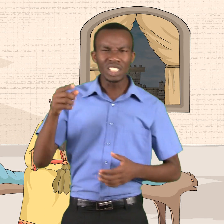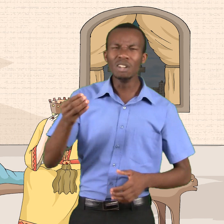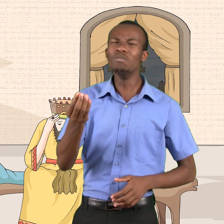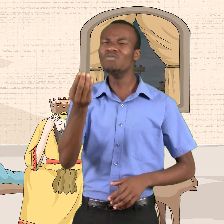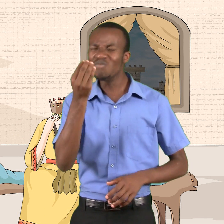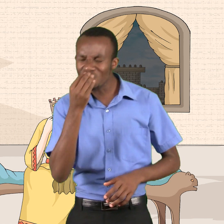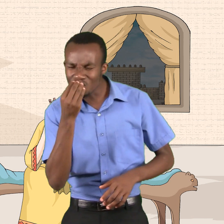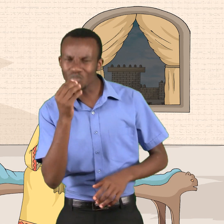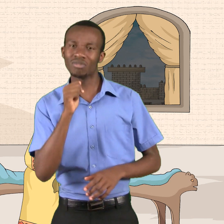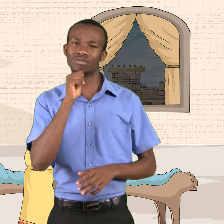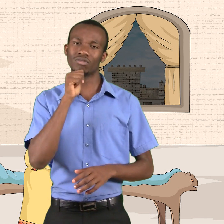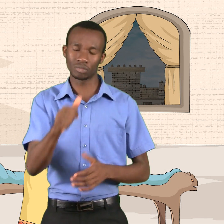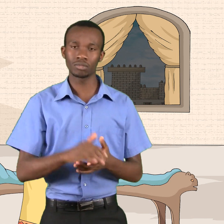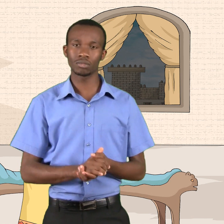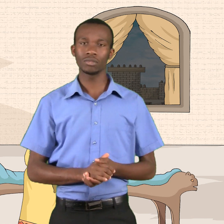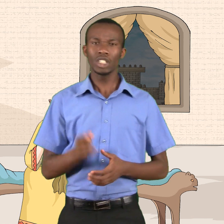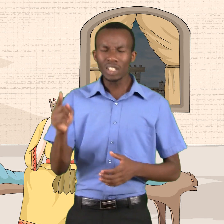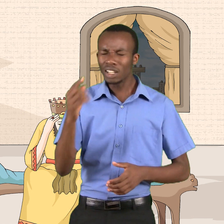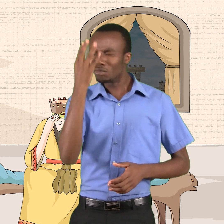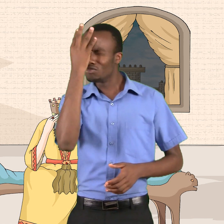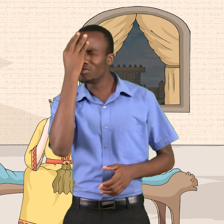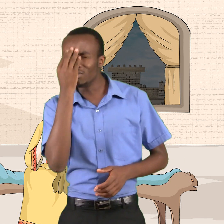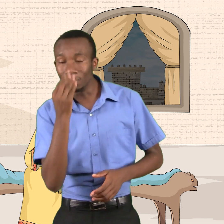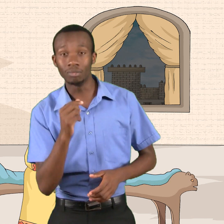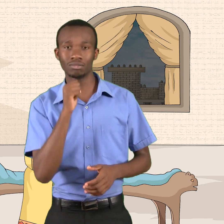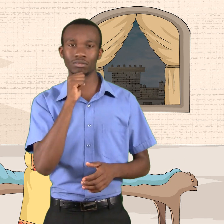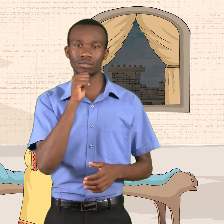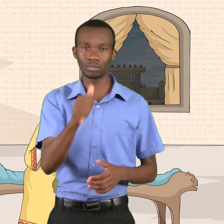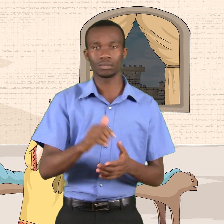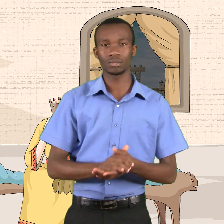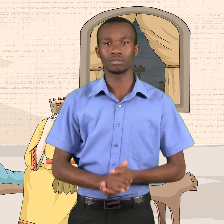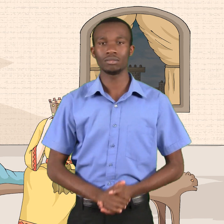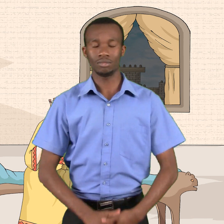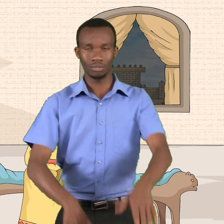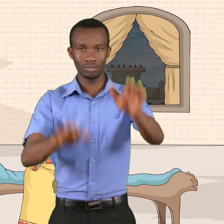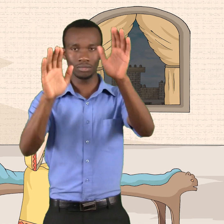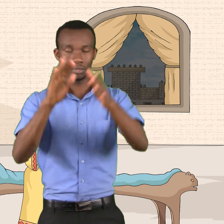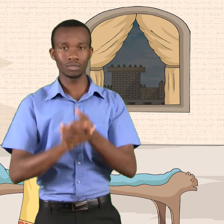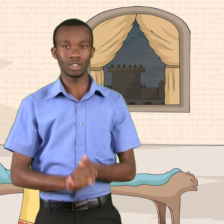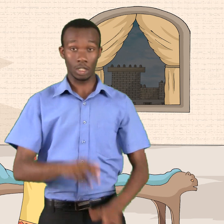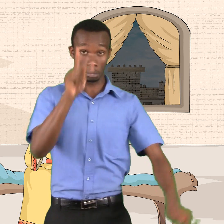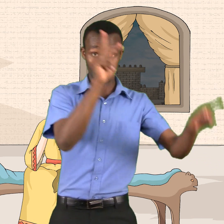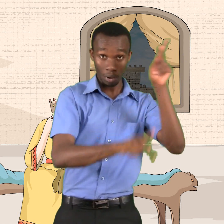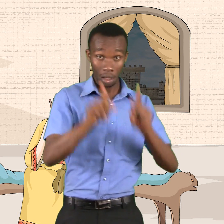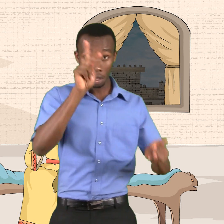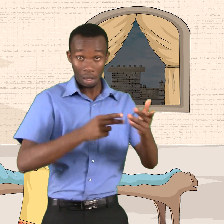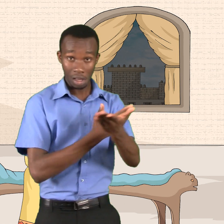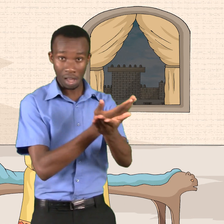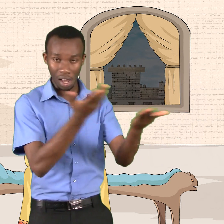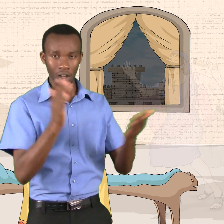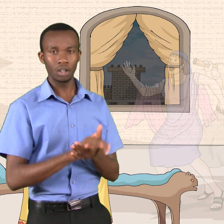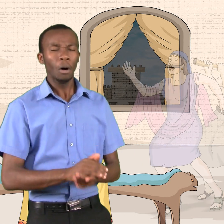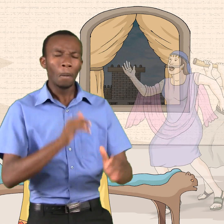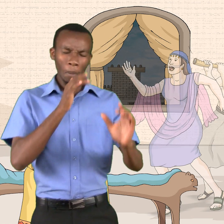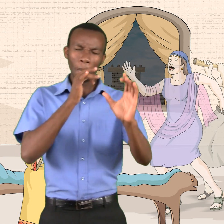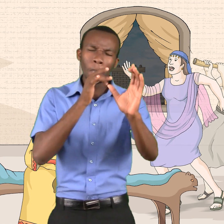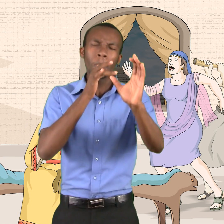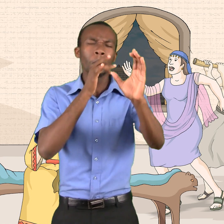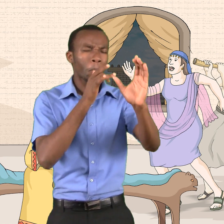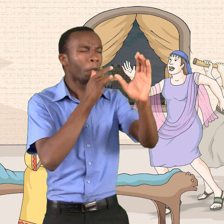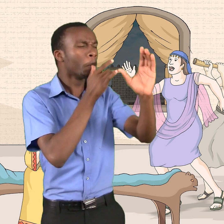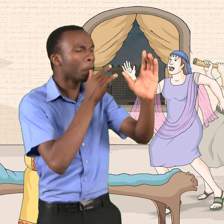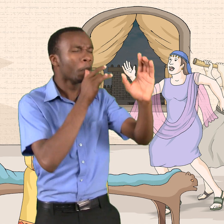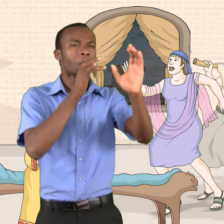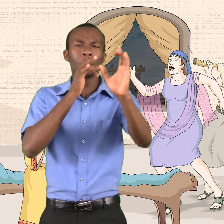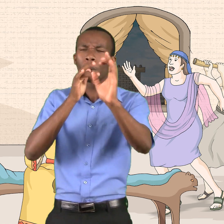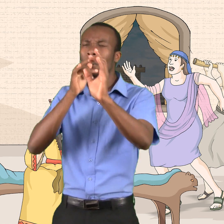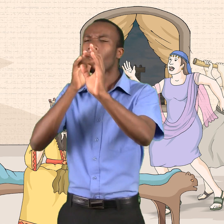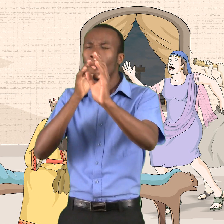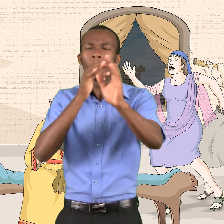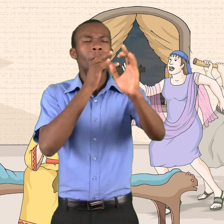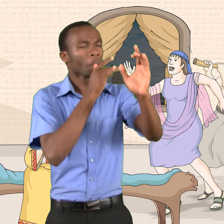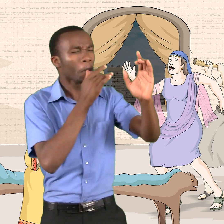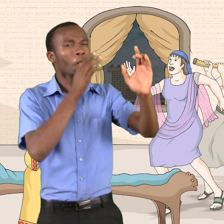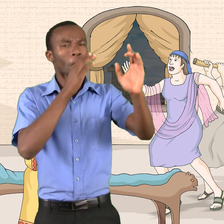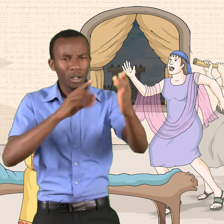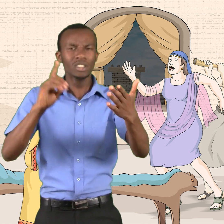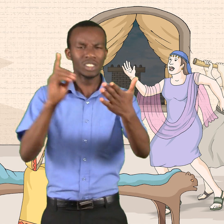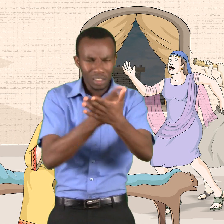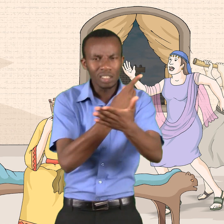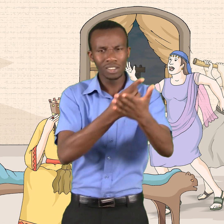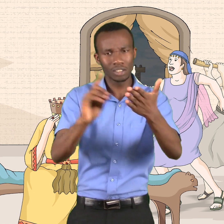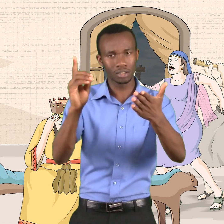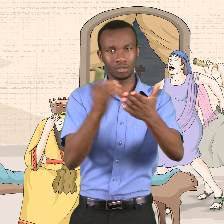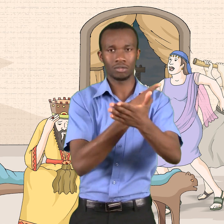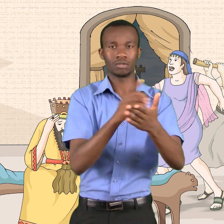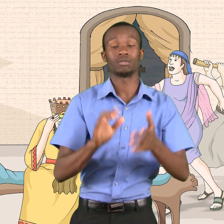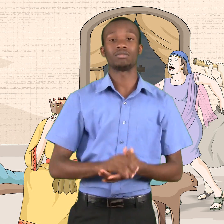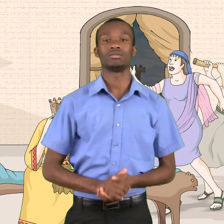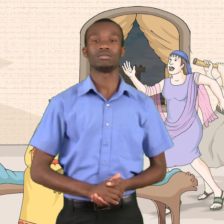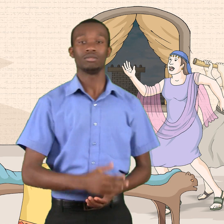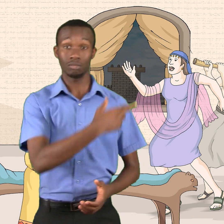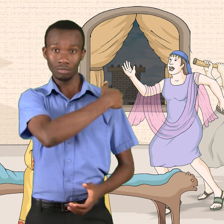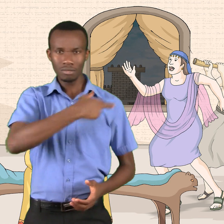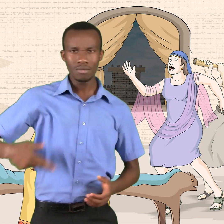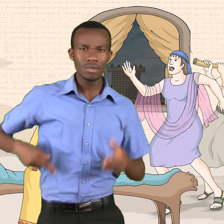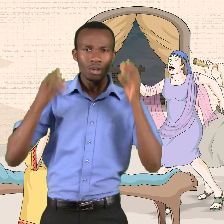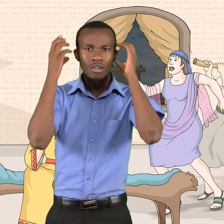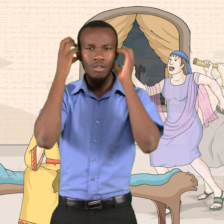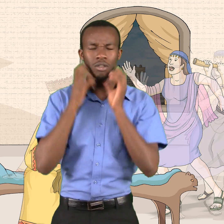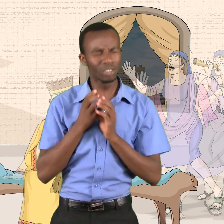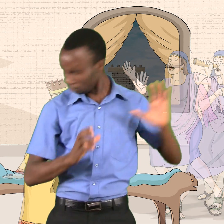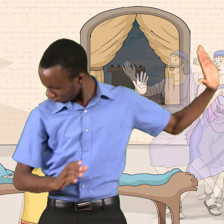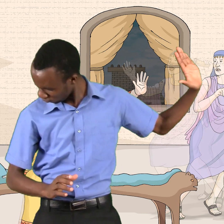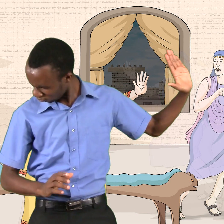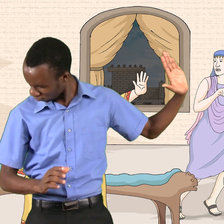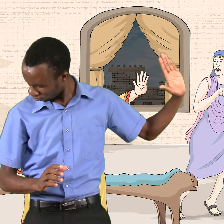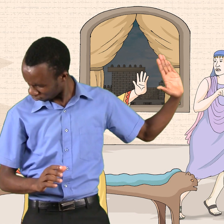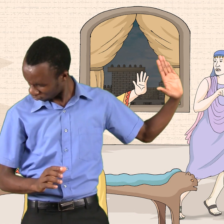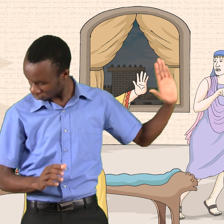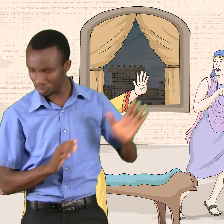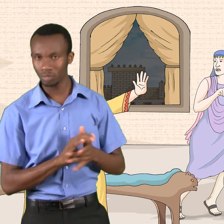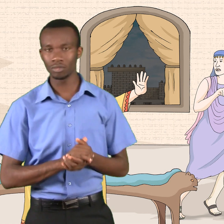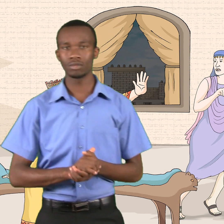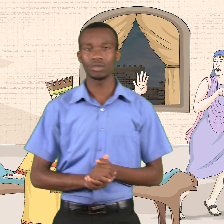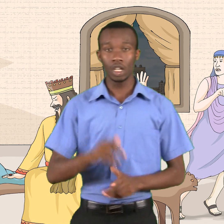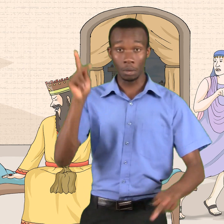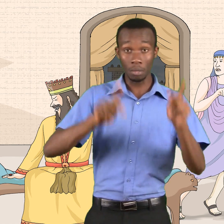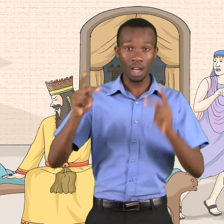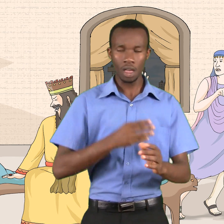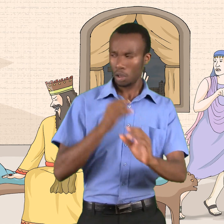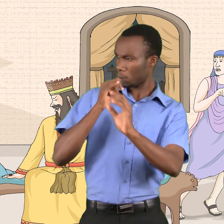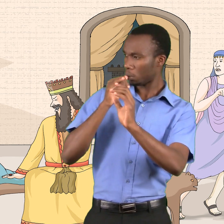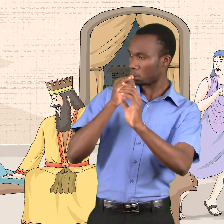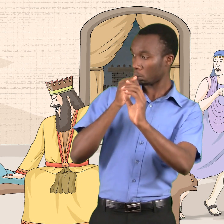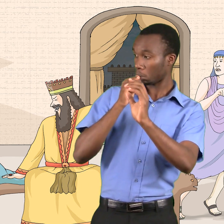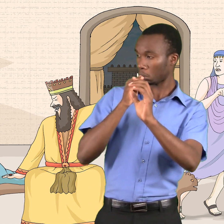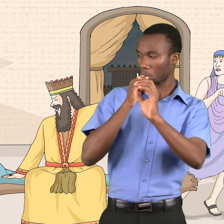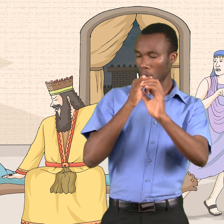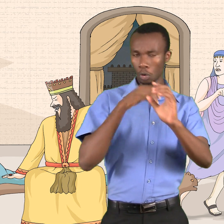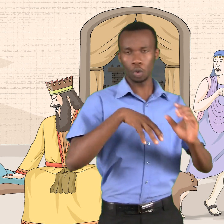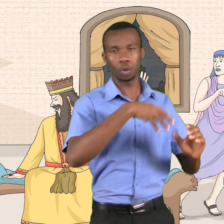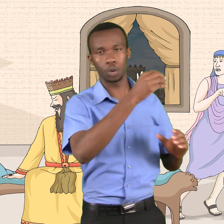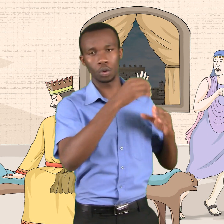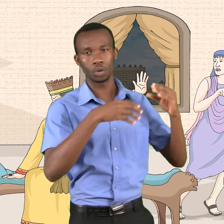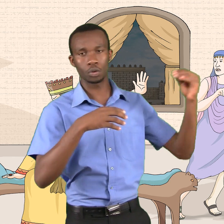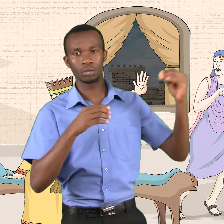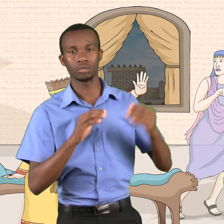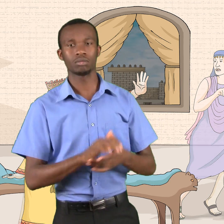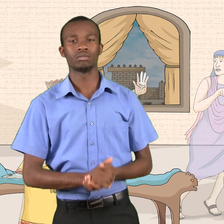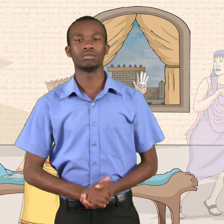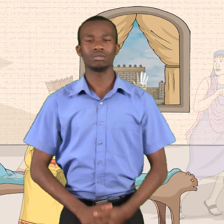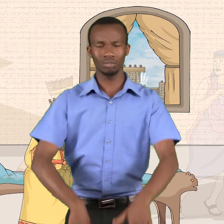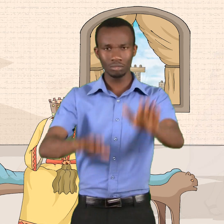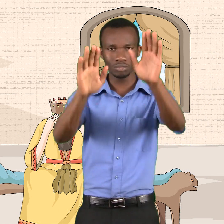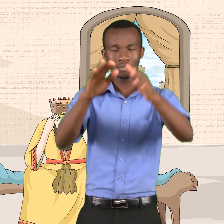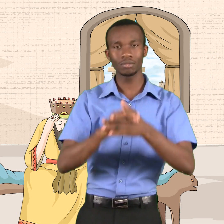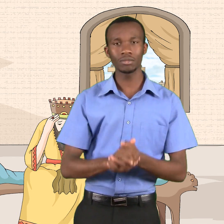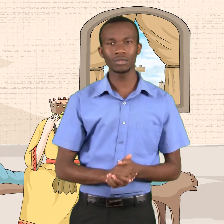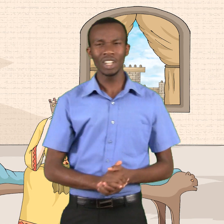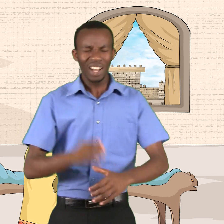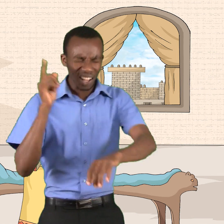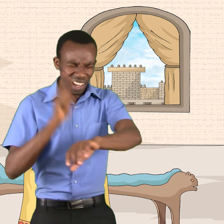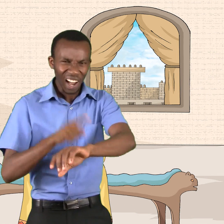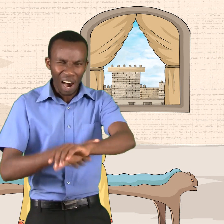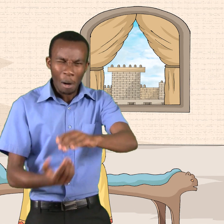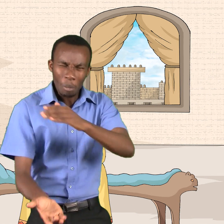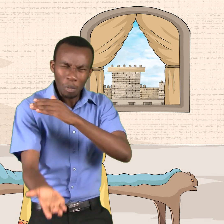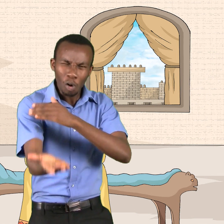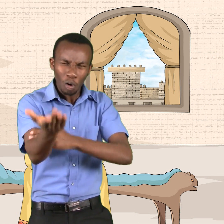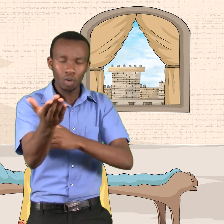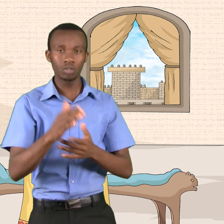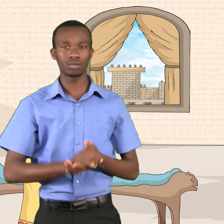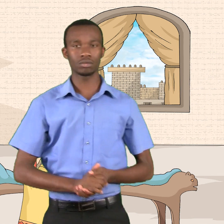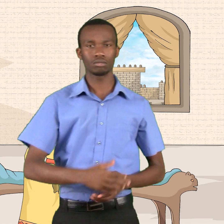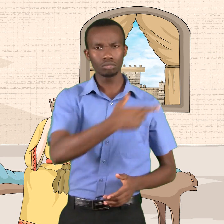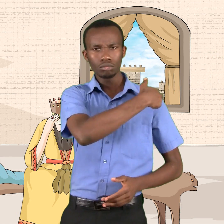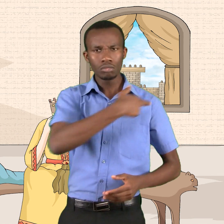No entertainment was brought before him, and sleep fled from him.